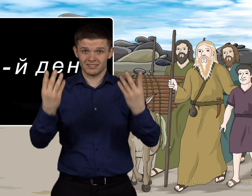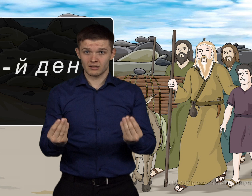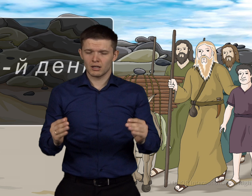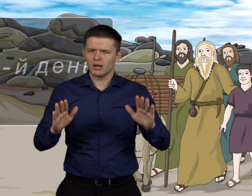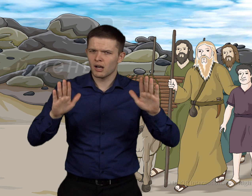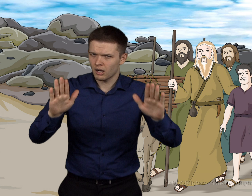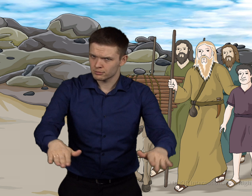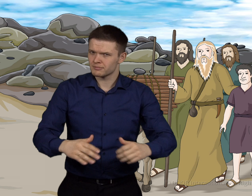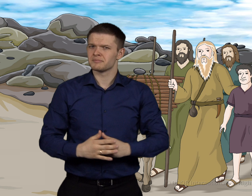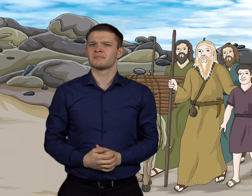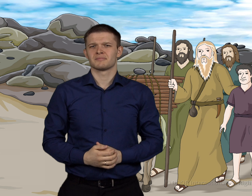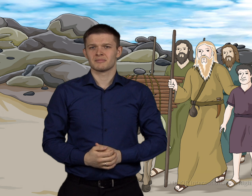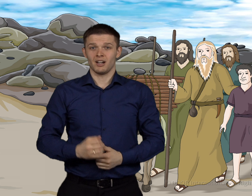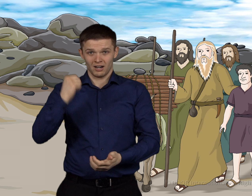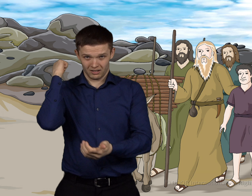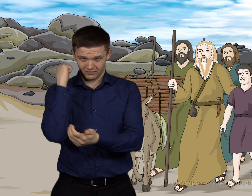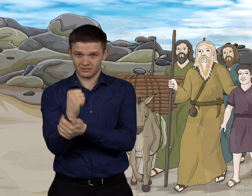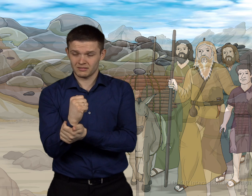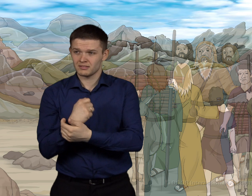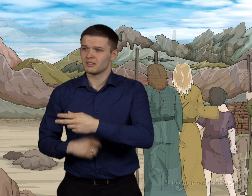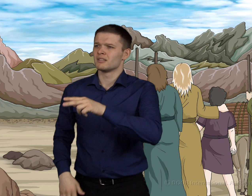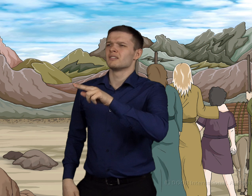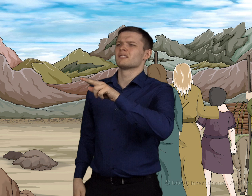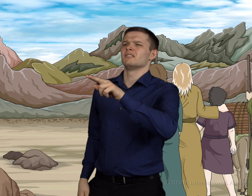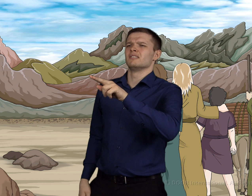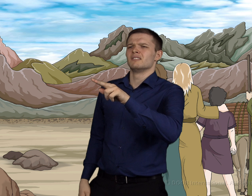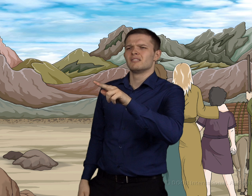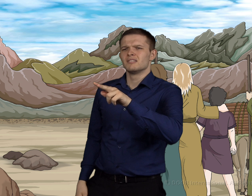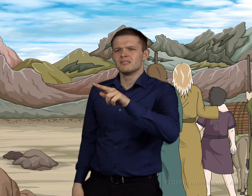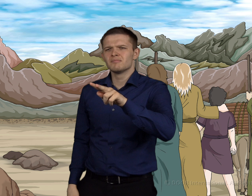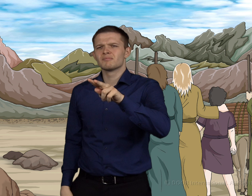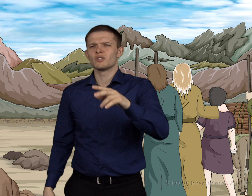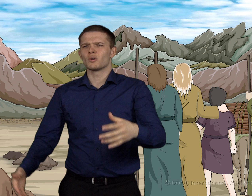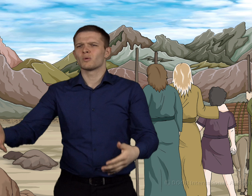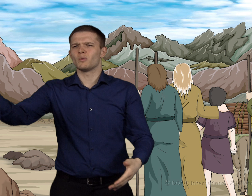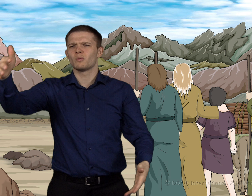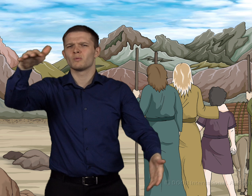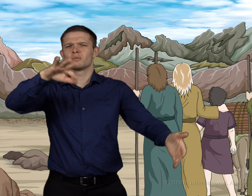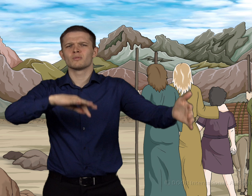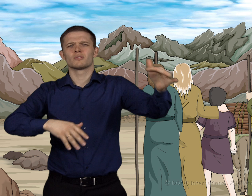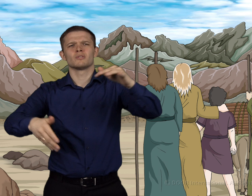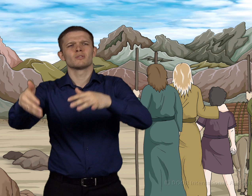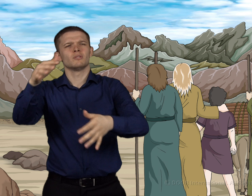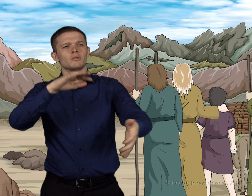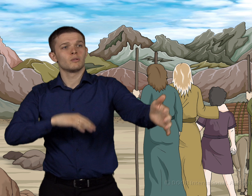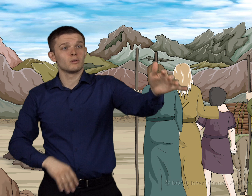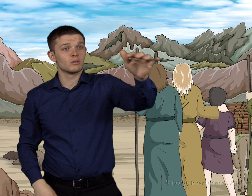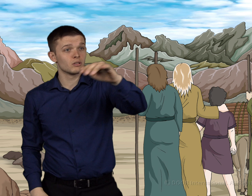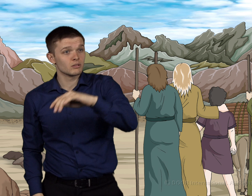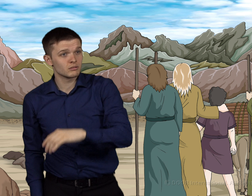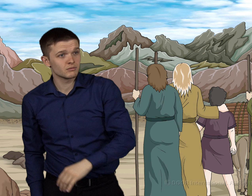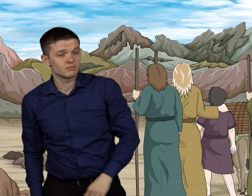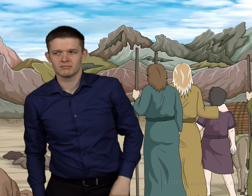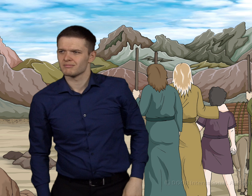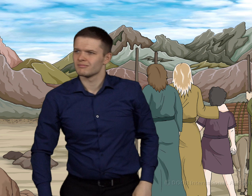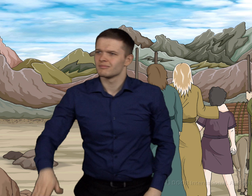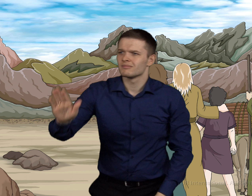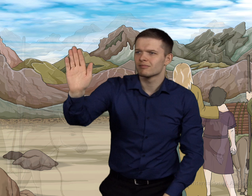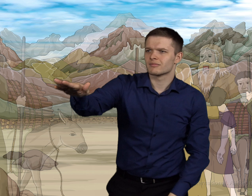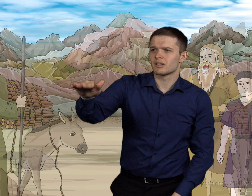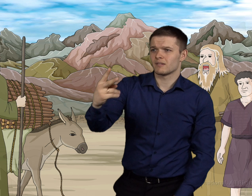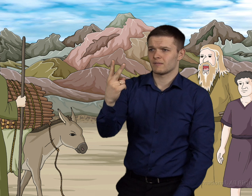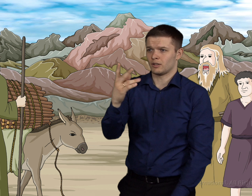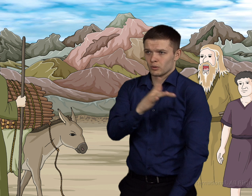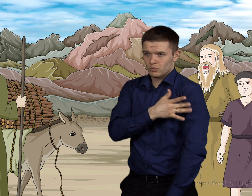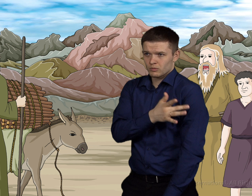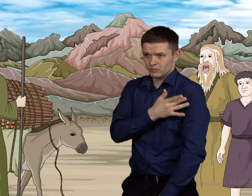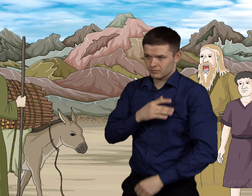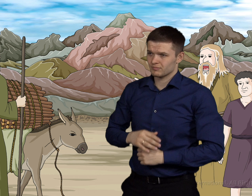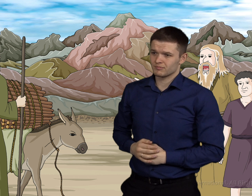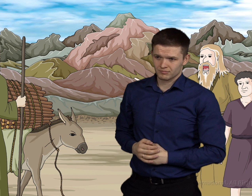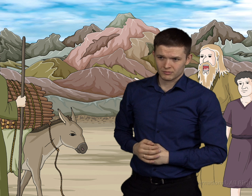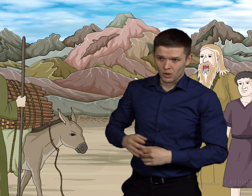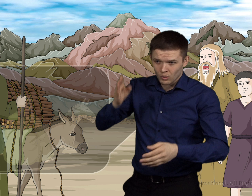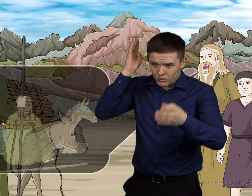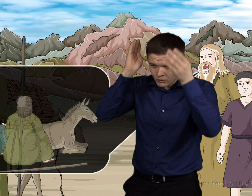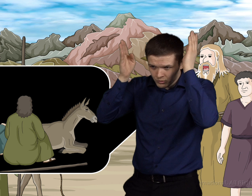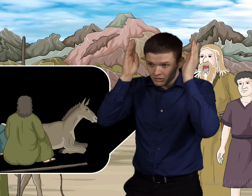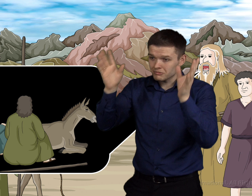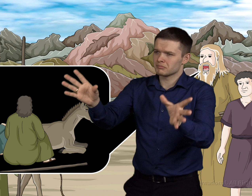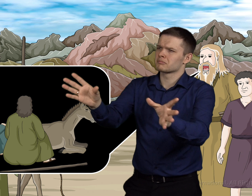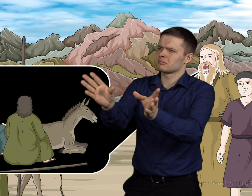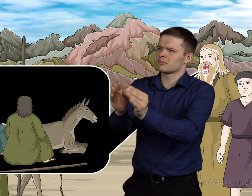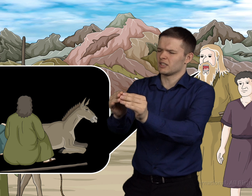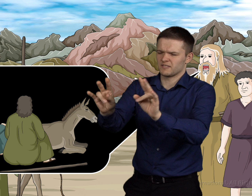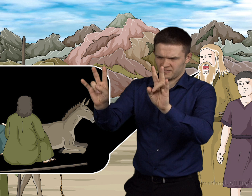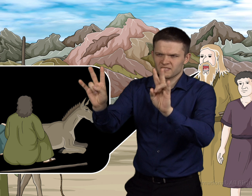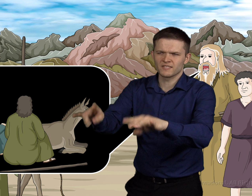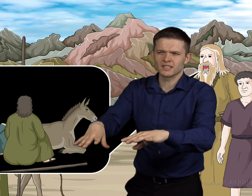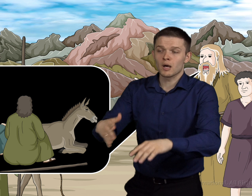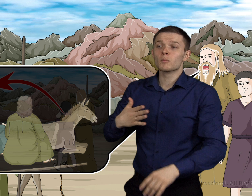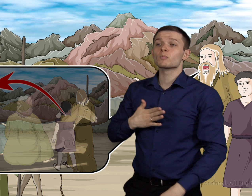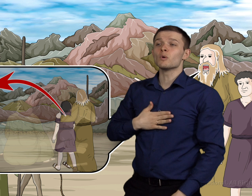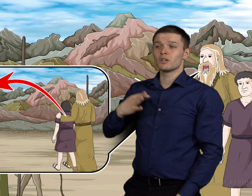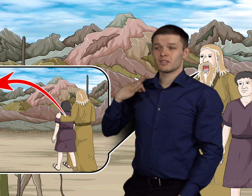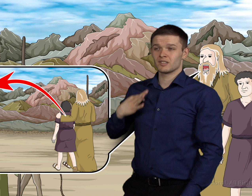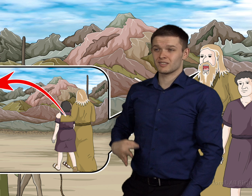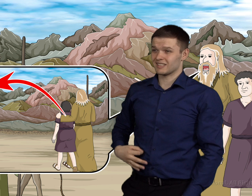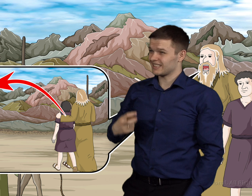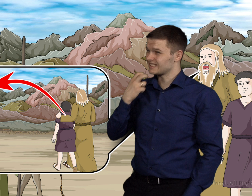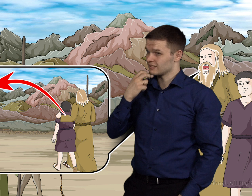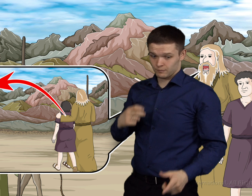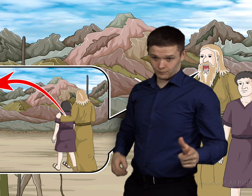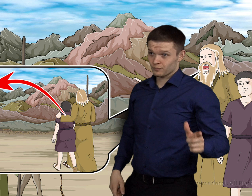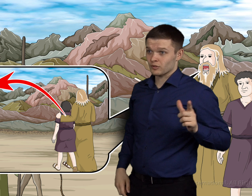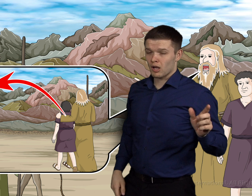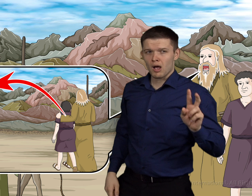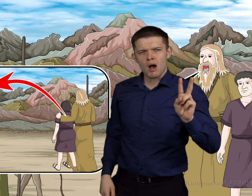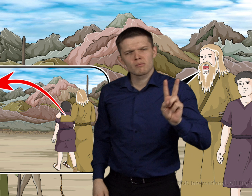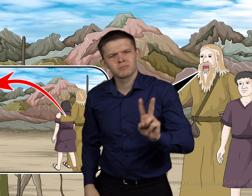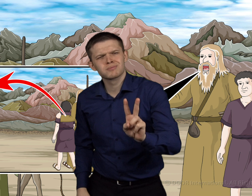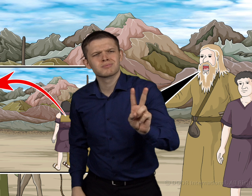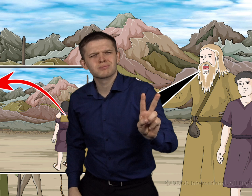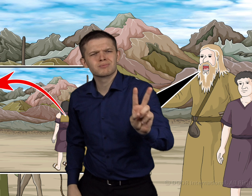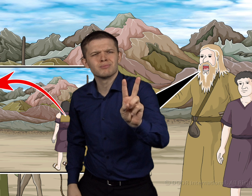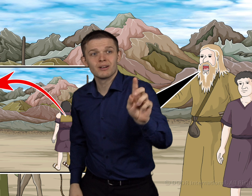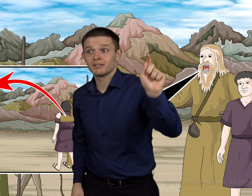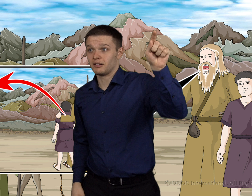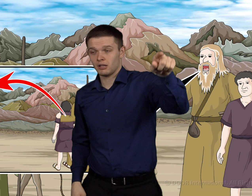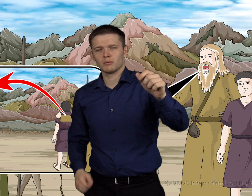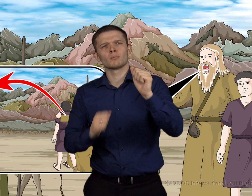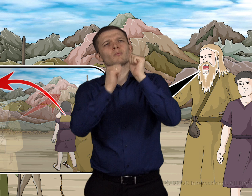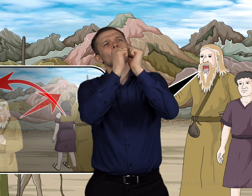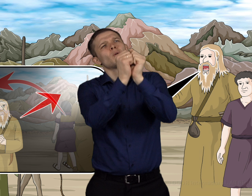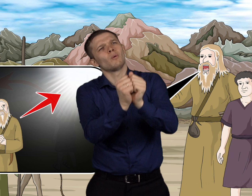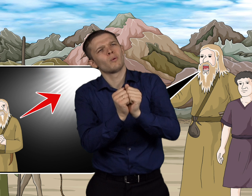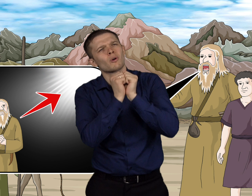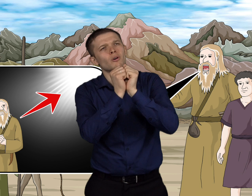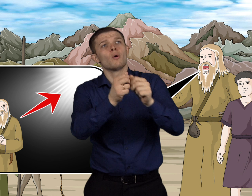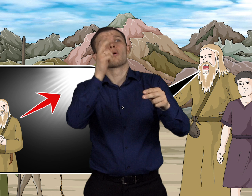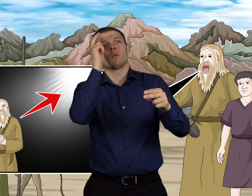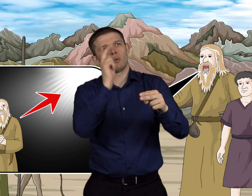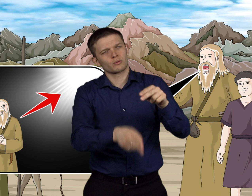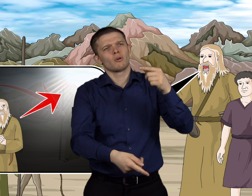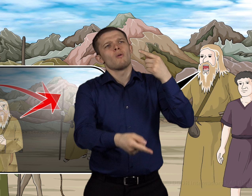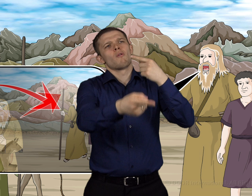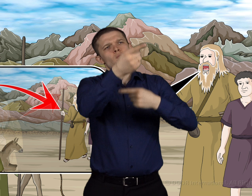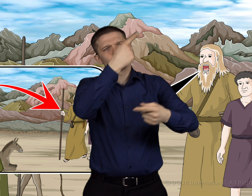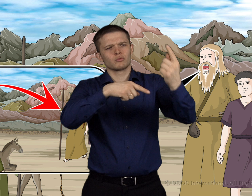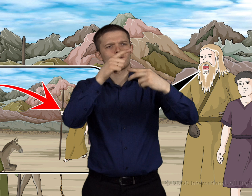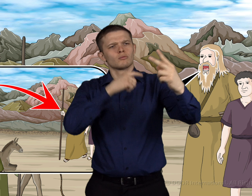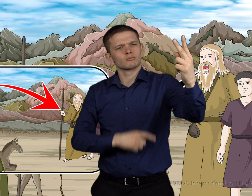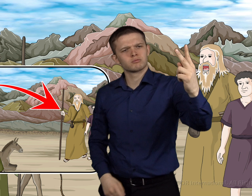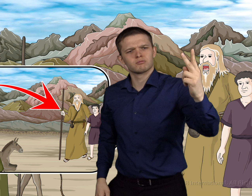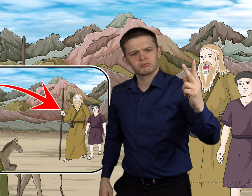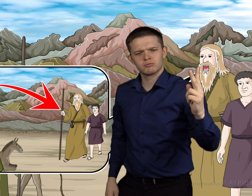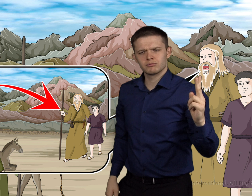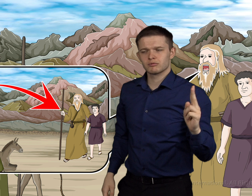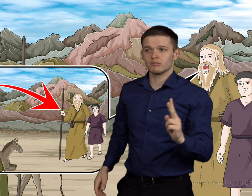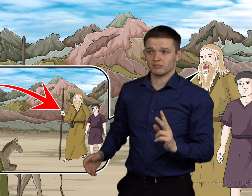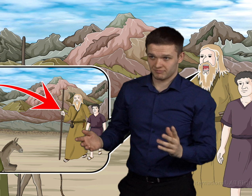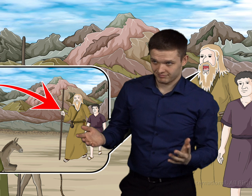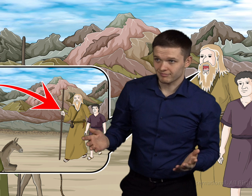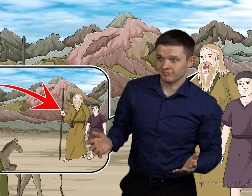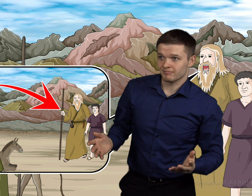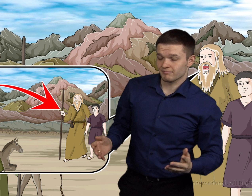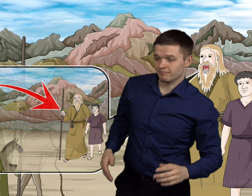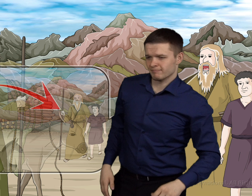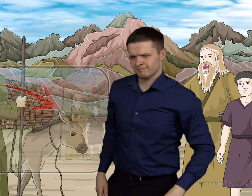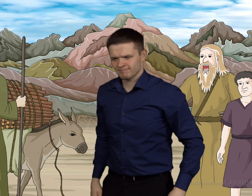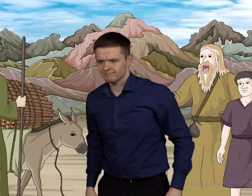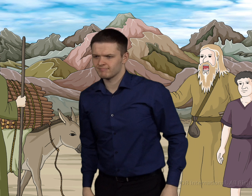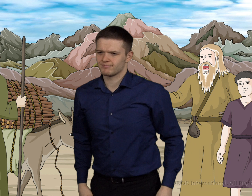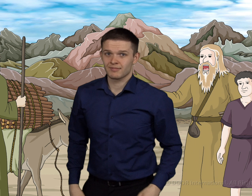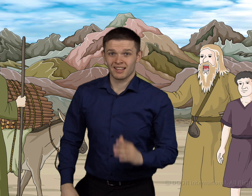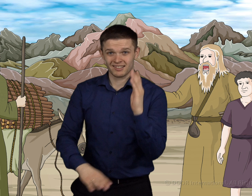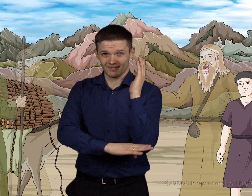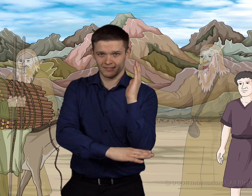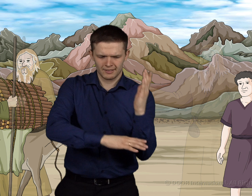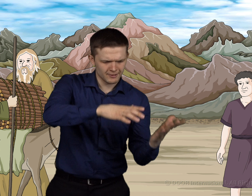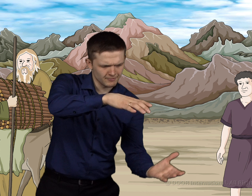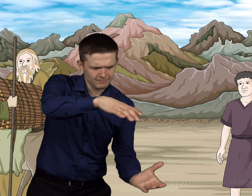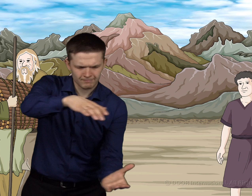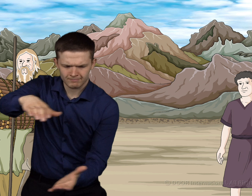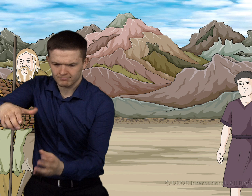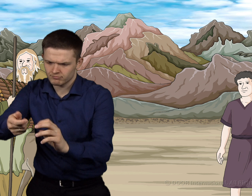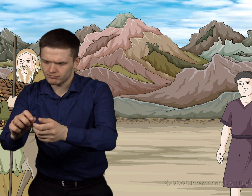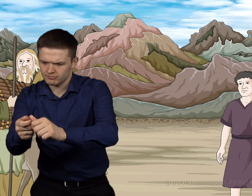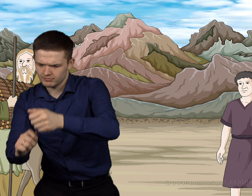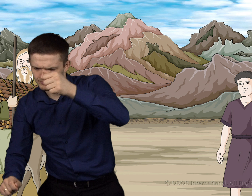On the third day Abraham looked up and saw the place in the distance. “Stay here with the donkey,” Abraham told his servants. “The boy and I will go over there to worship, and then we will return to you.”